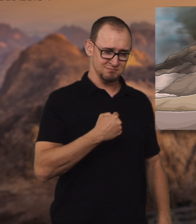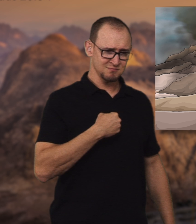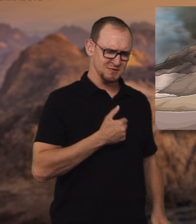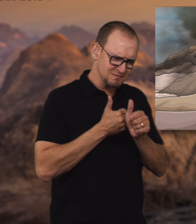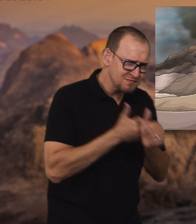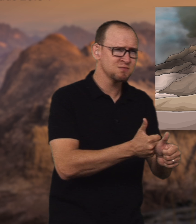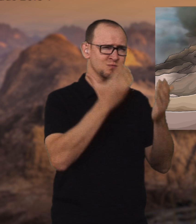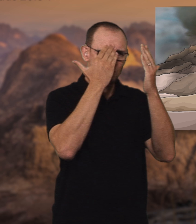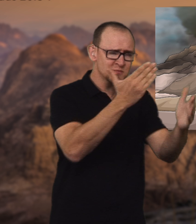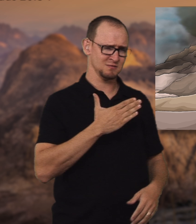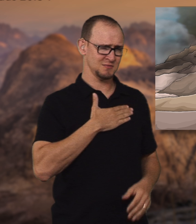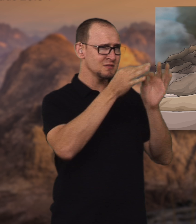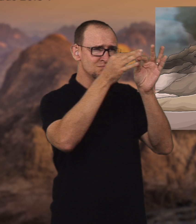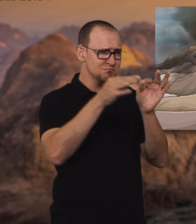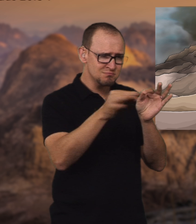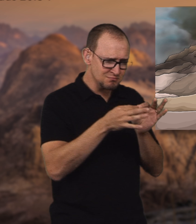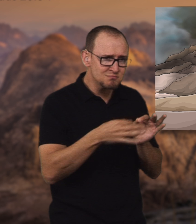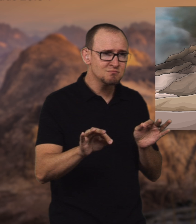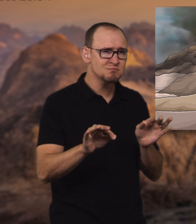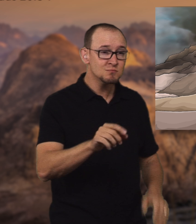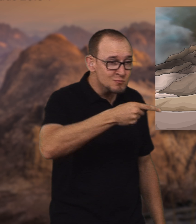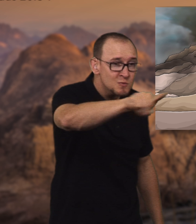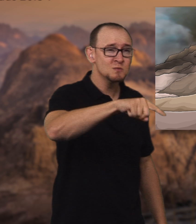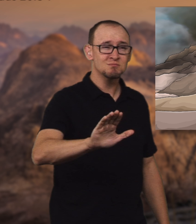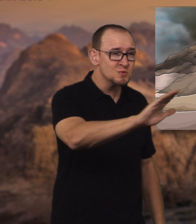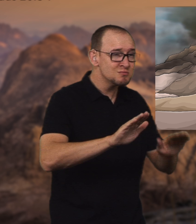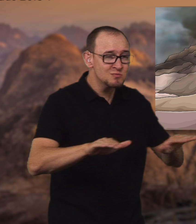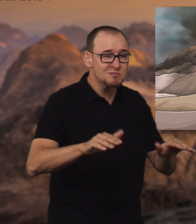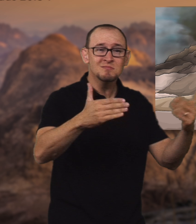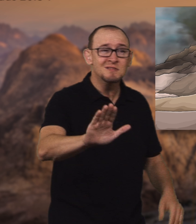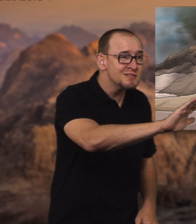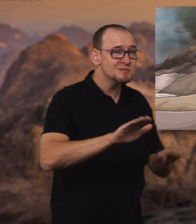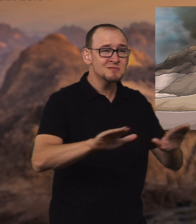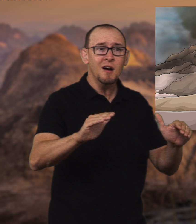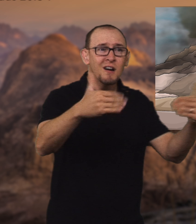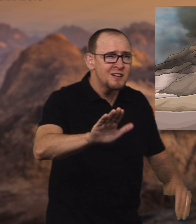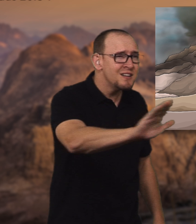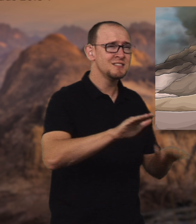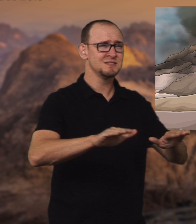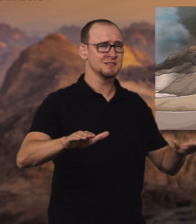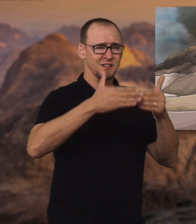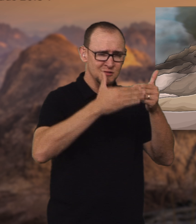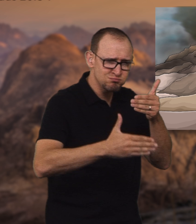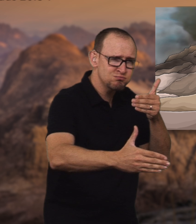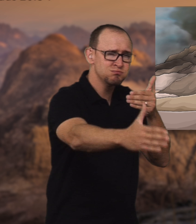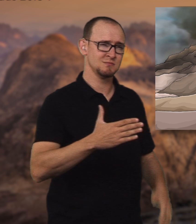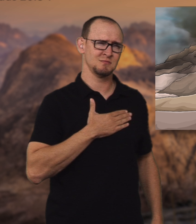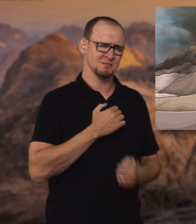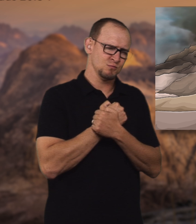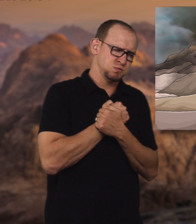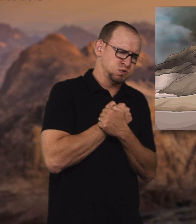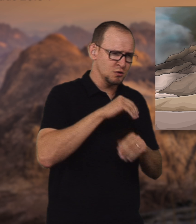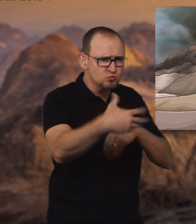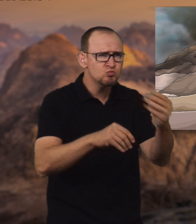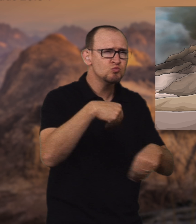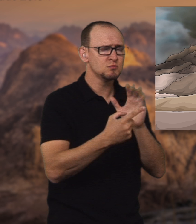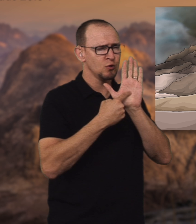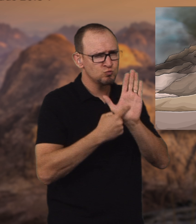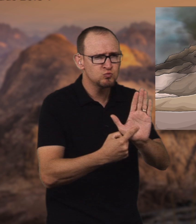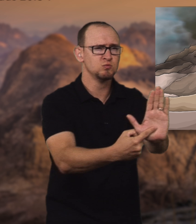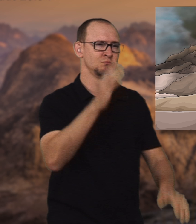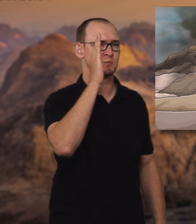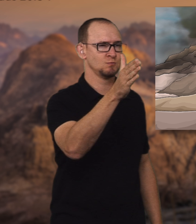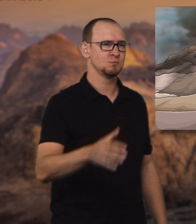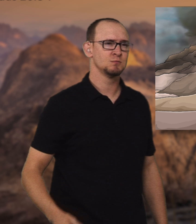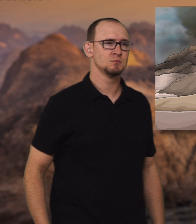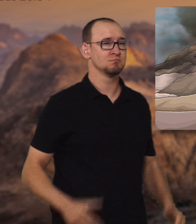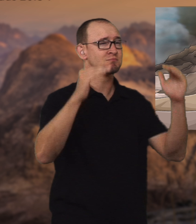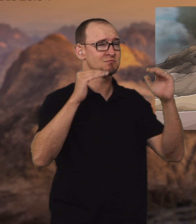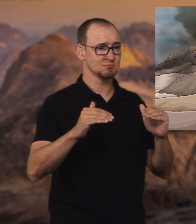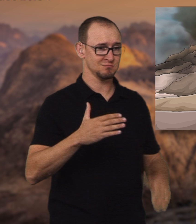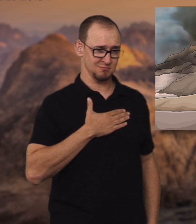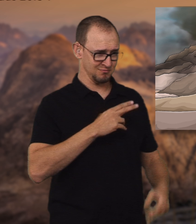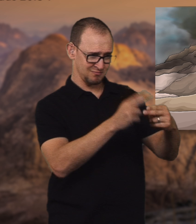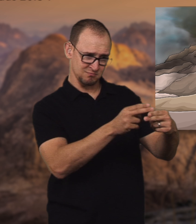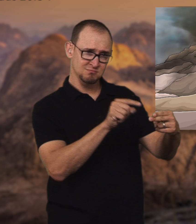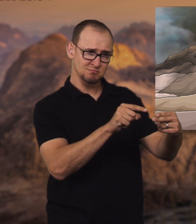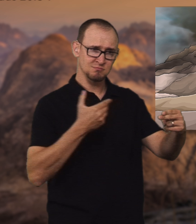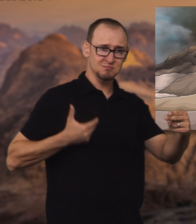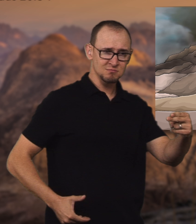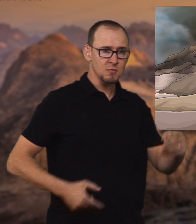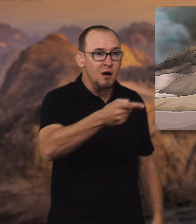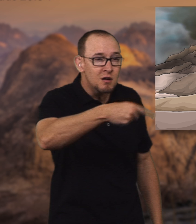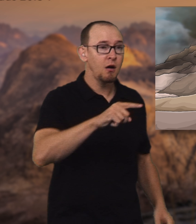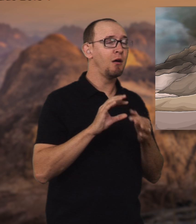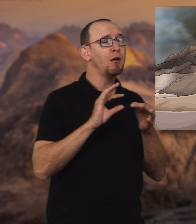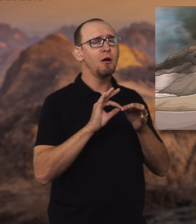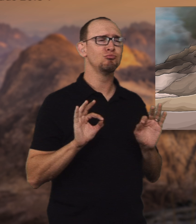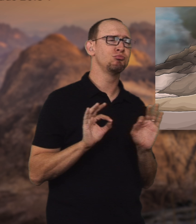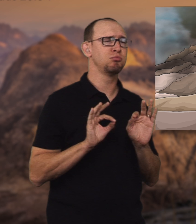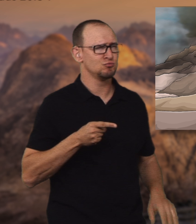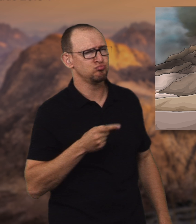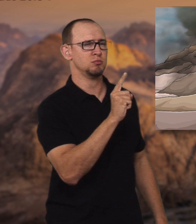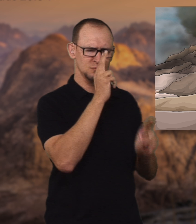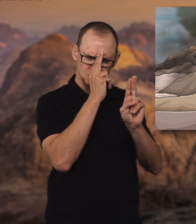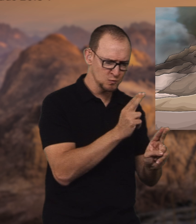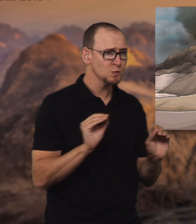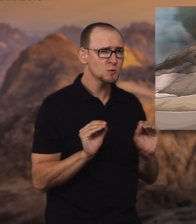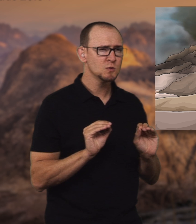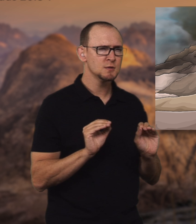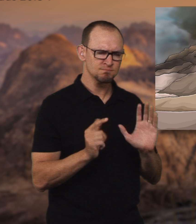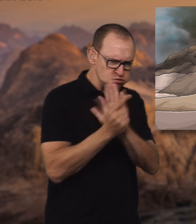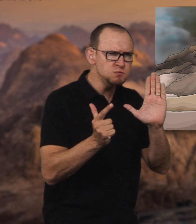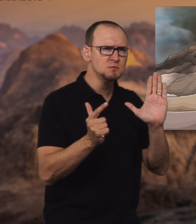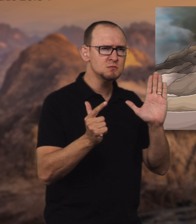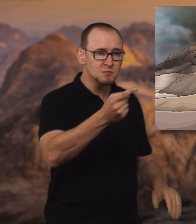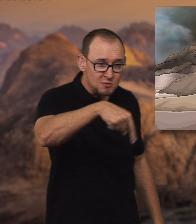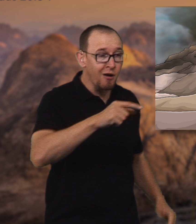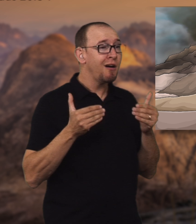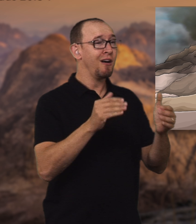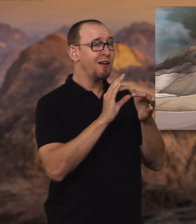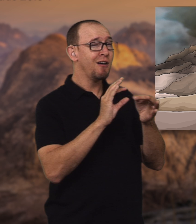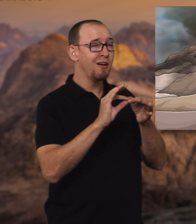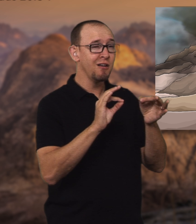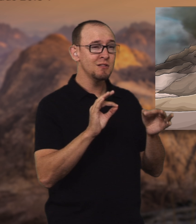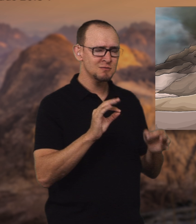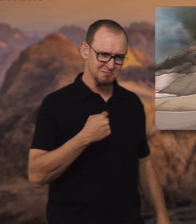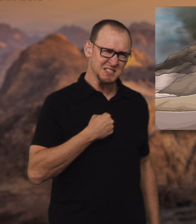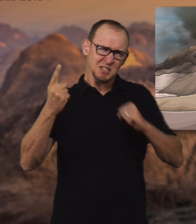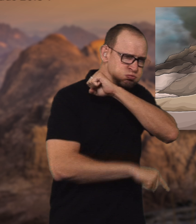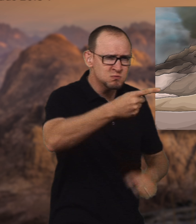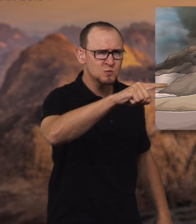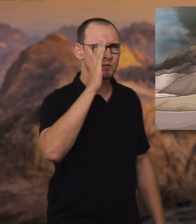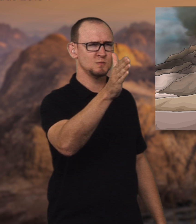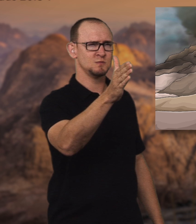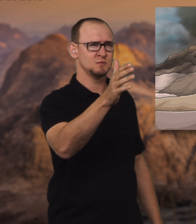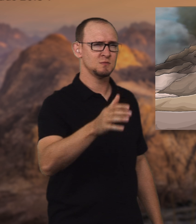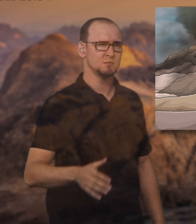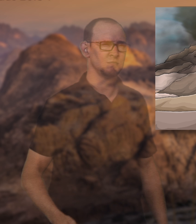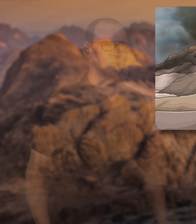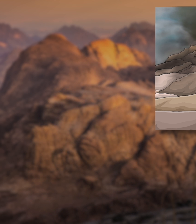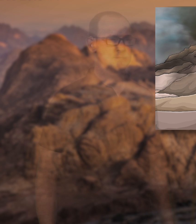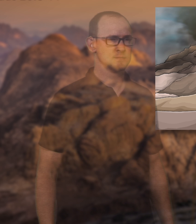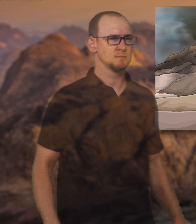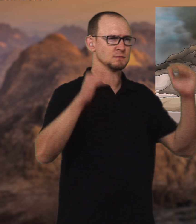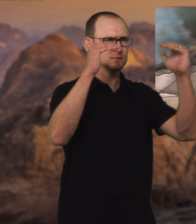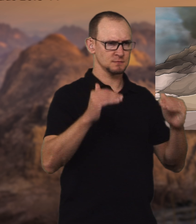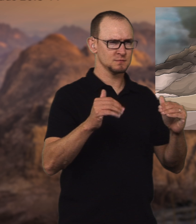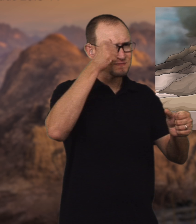You shall not take the name of the LORD your God in vain, for the LORD will not leave anyone unpunished who takes His name in vain.